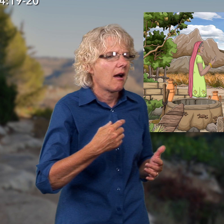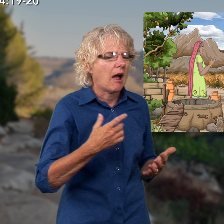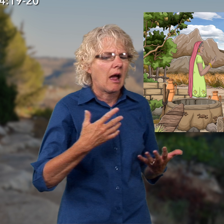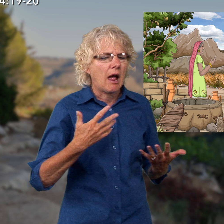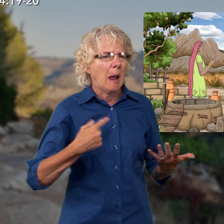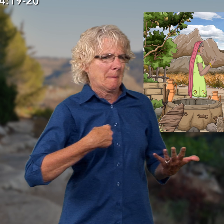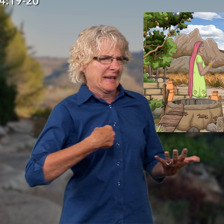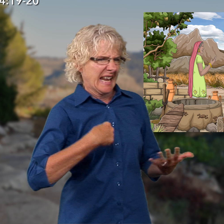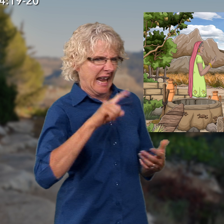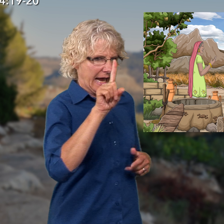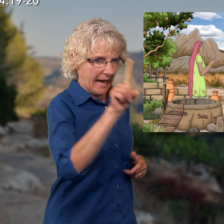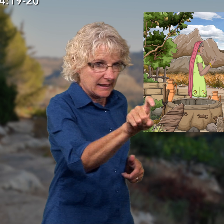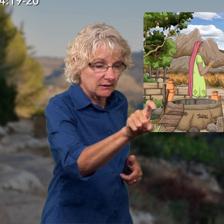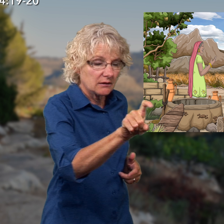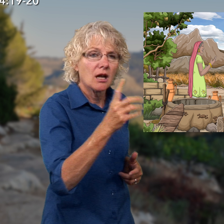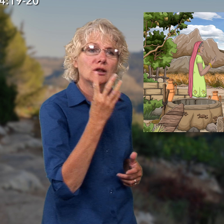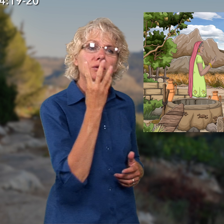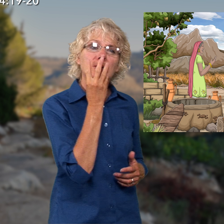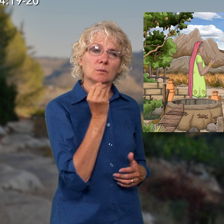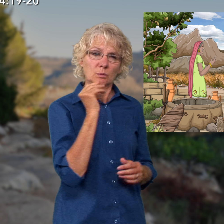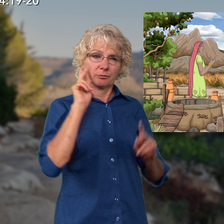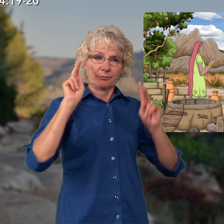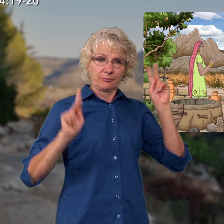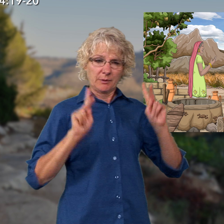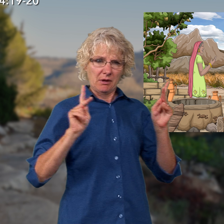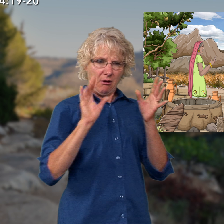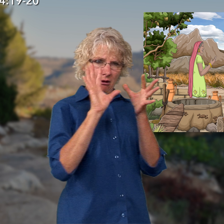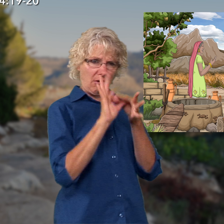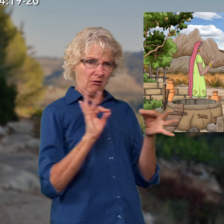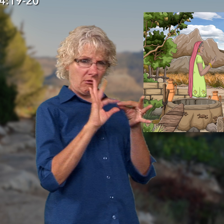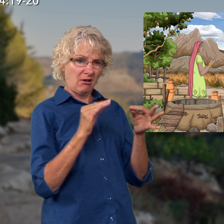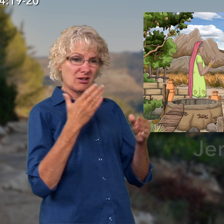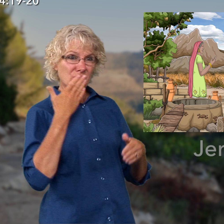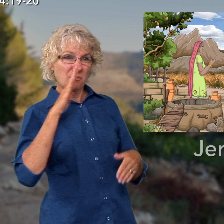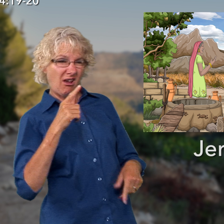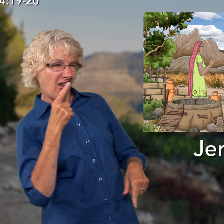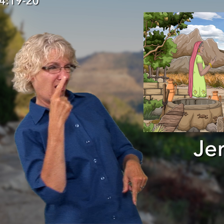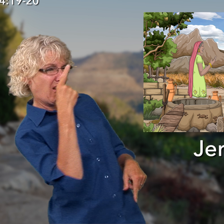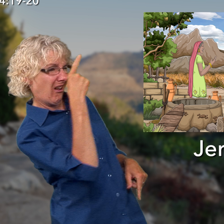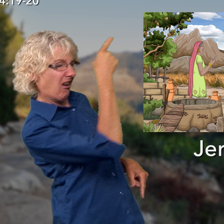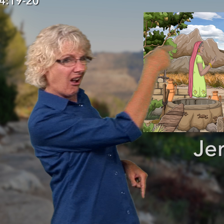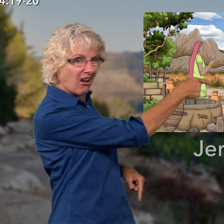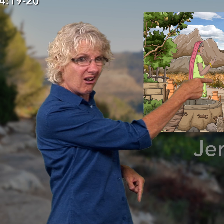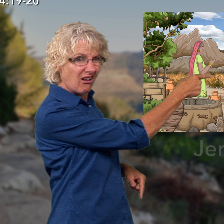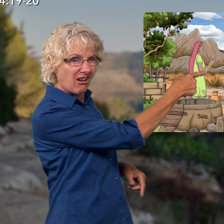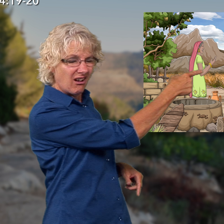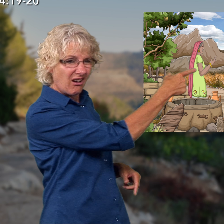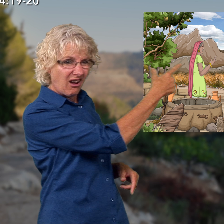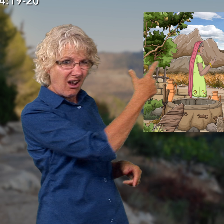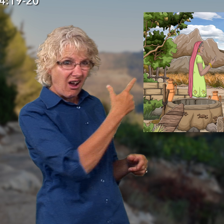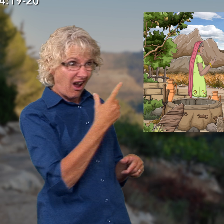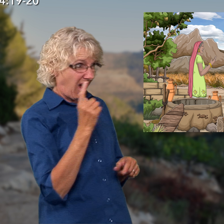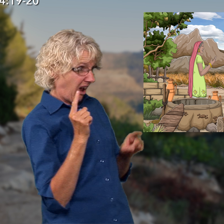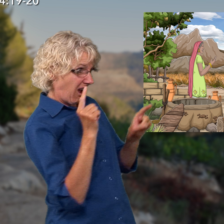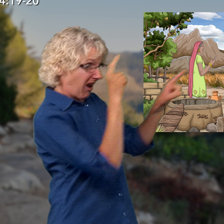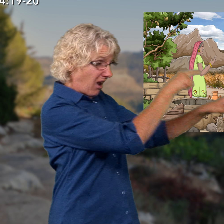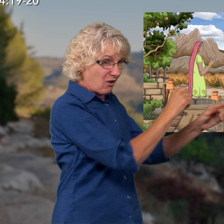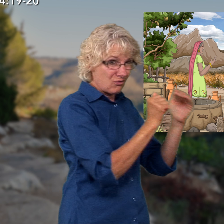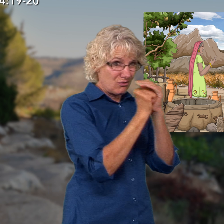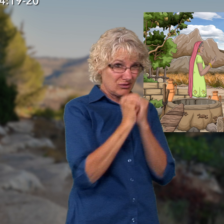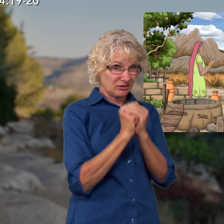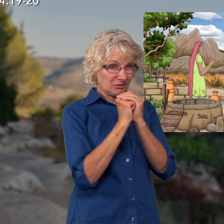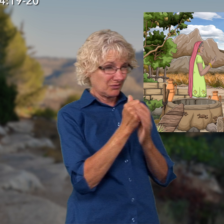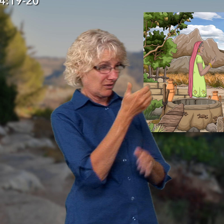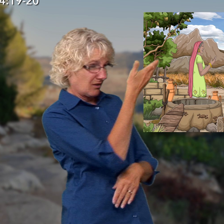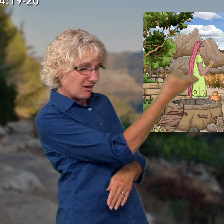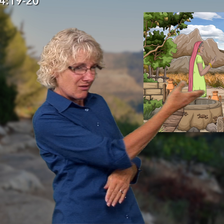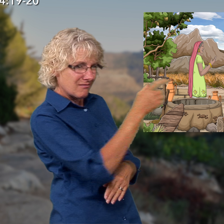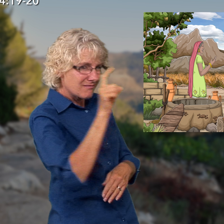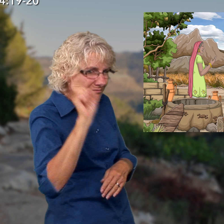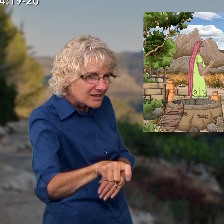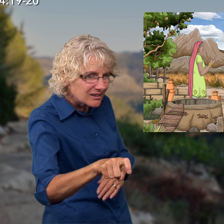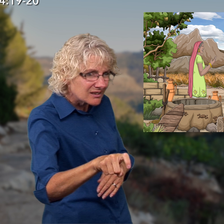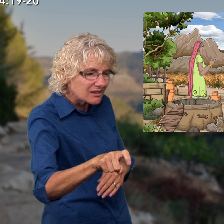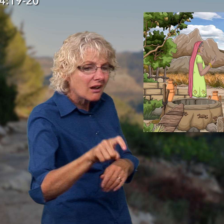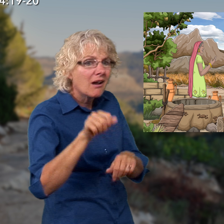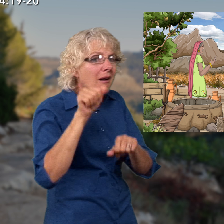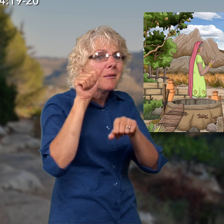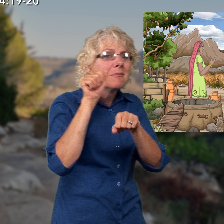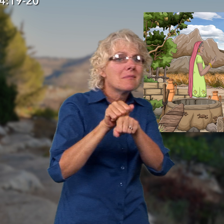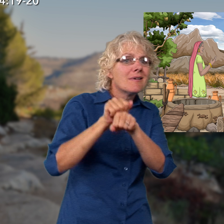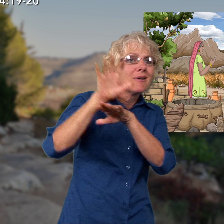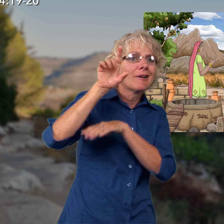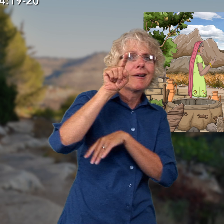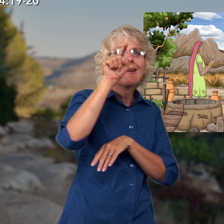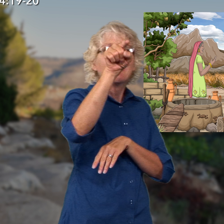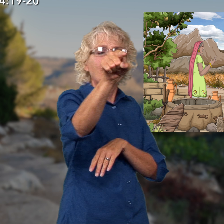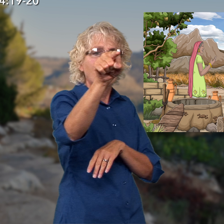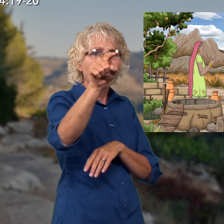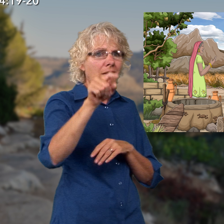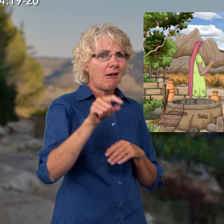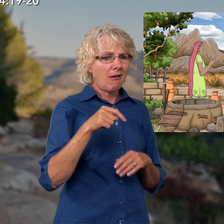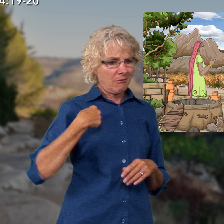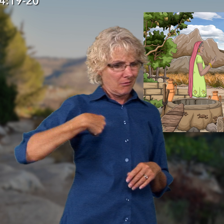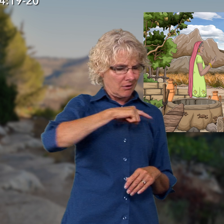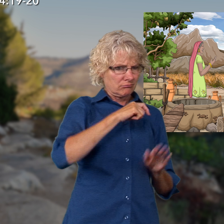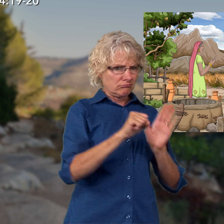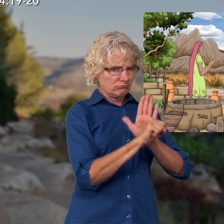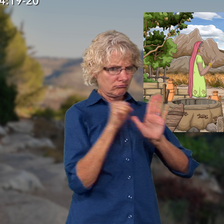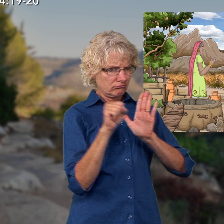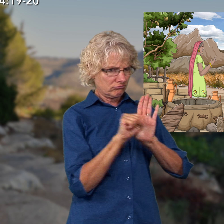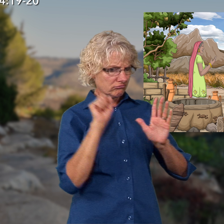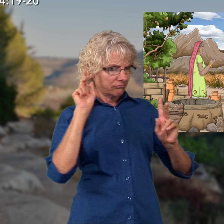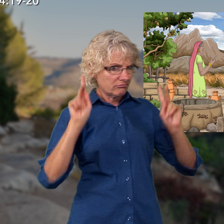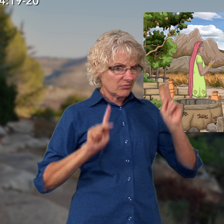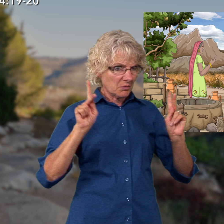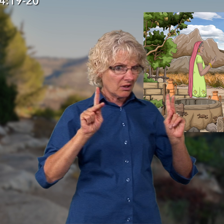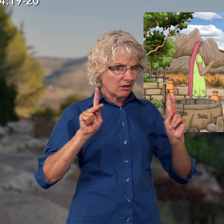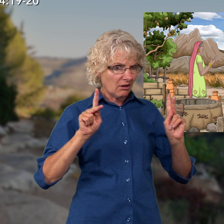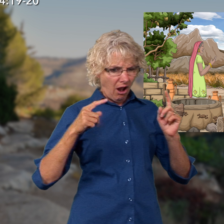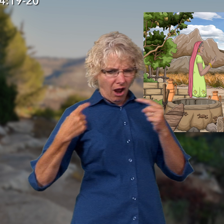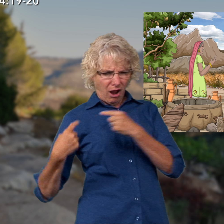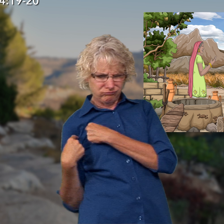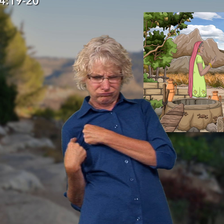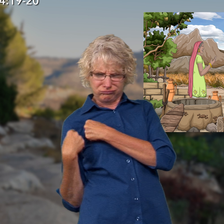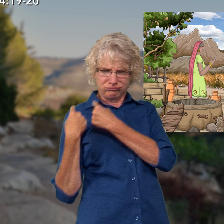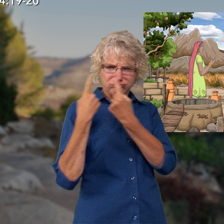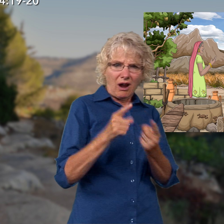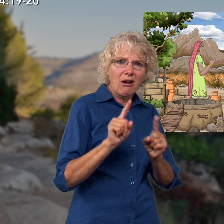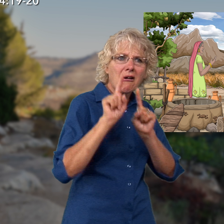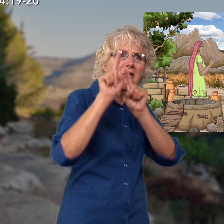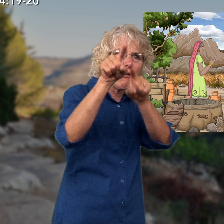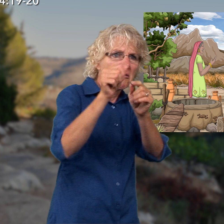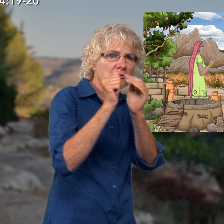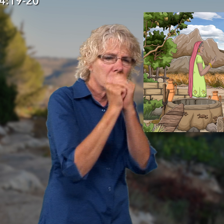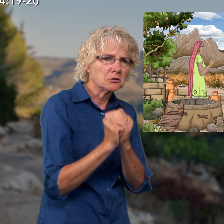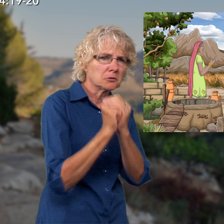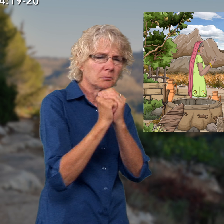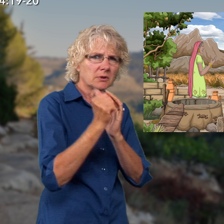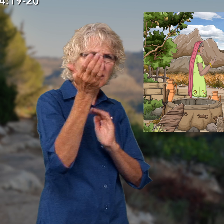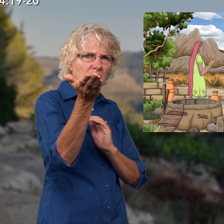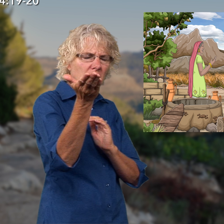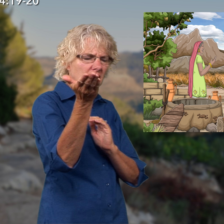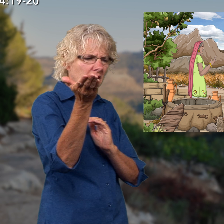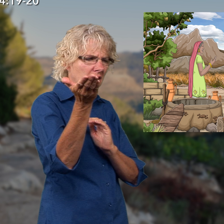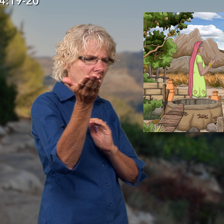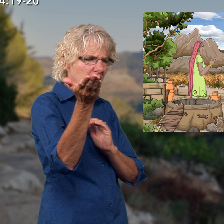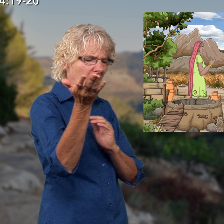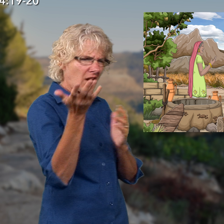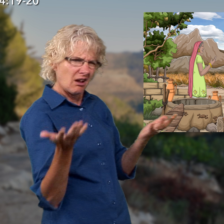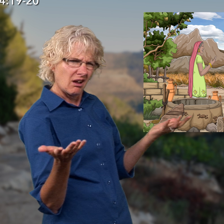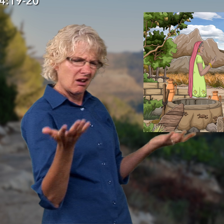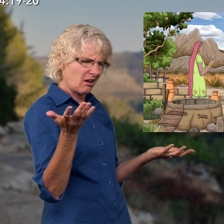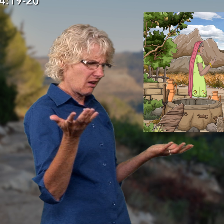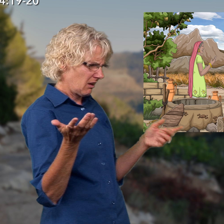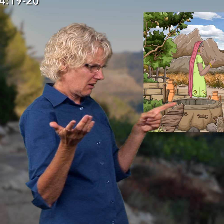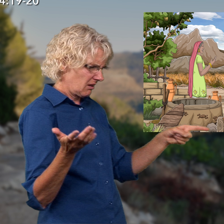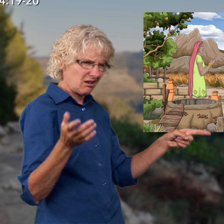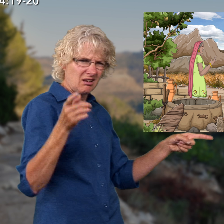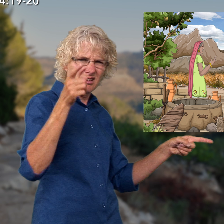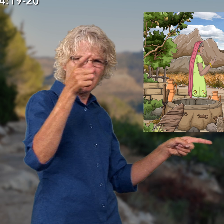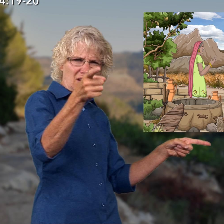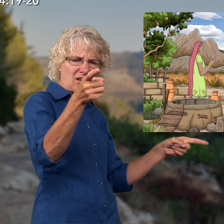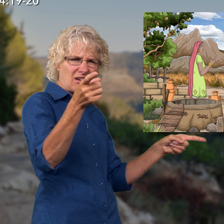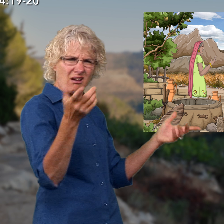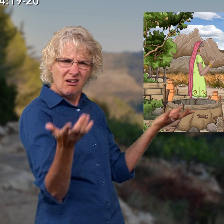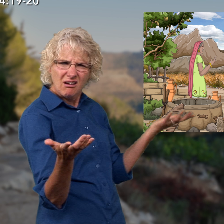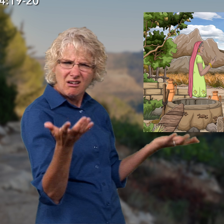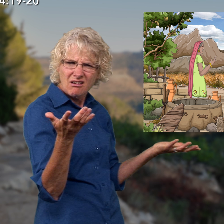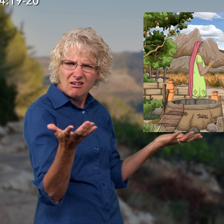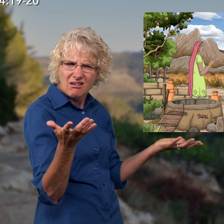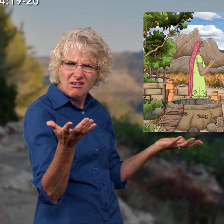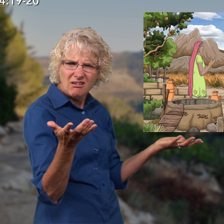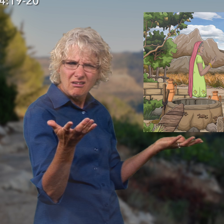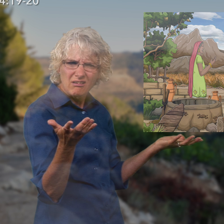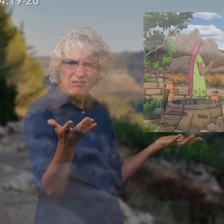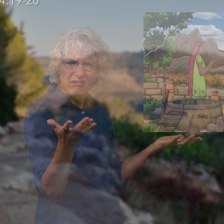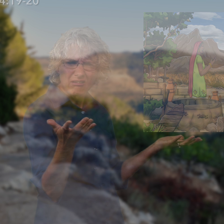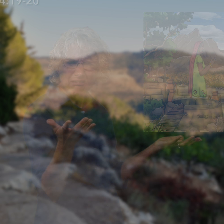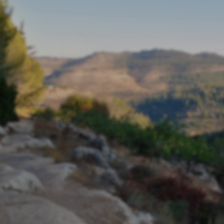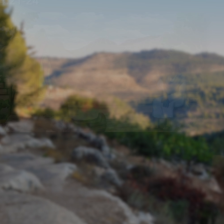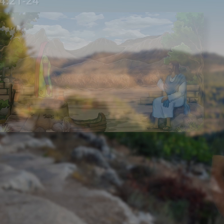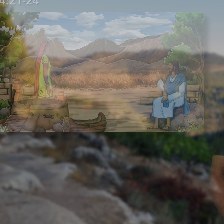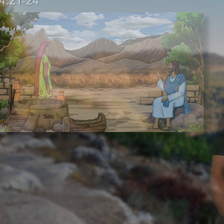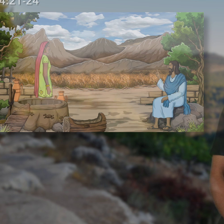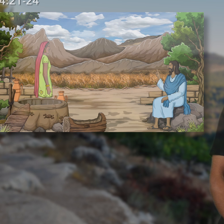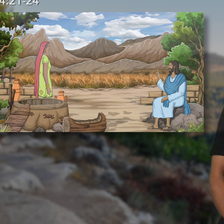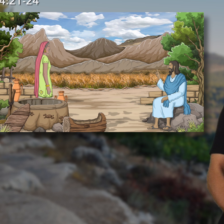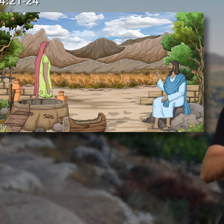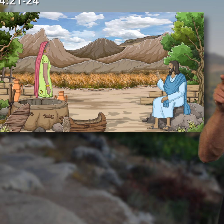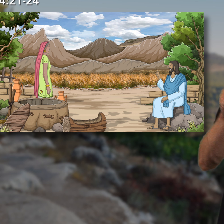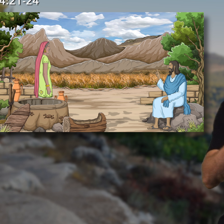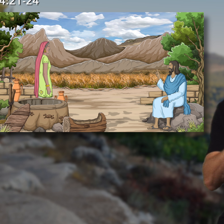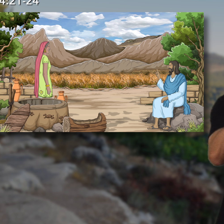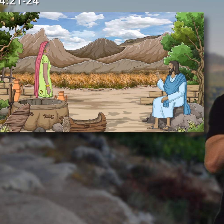Our fathers worshiped on this mountain, but you Jews say that the place where one must worship is in Jerusalem.”